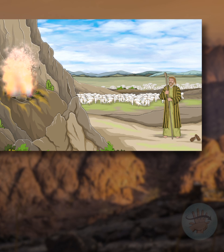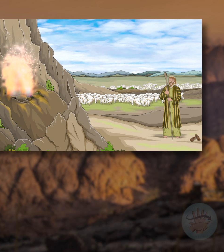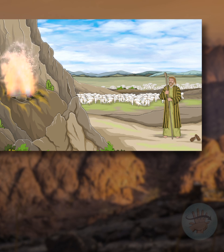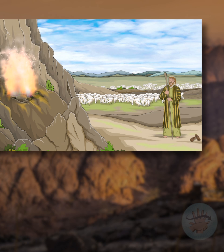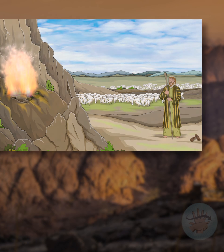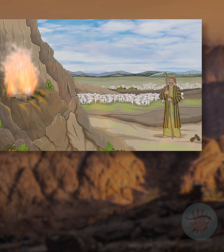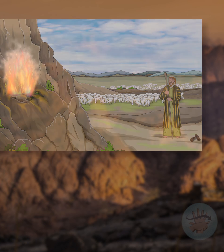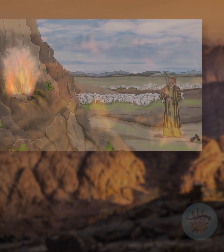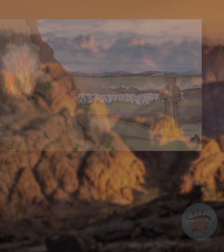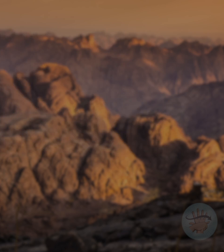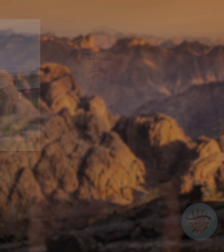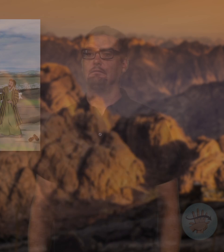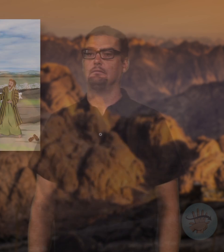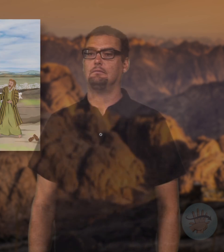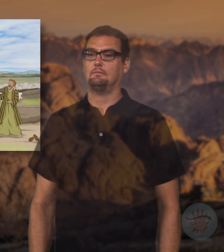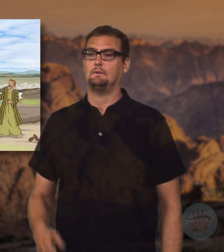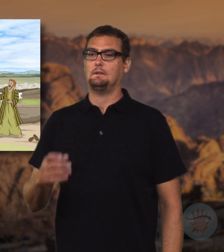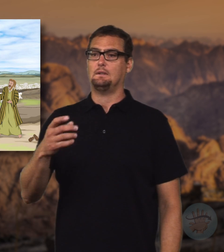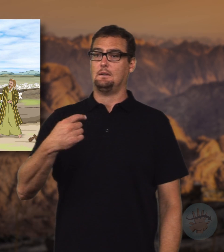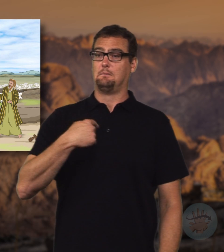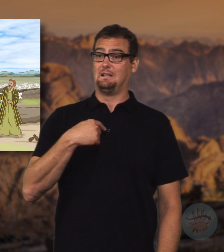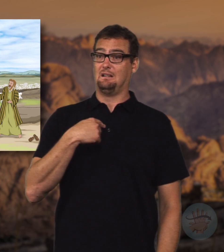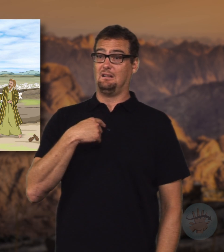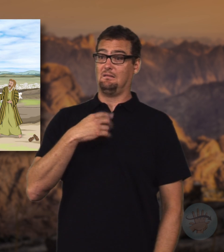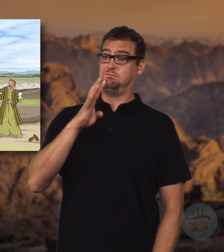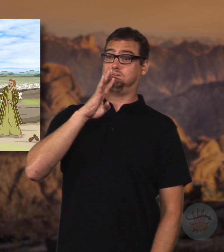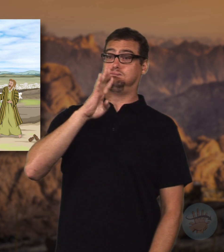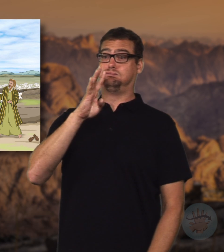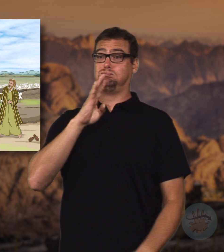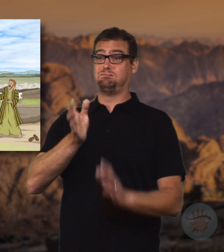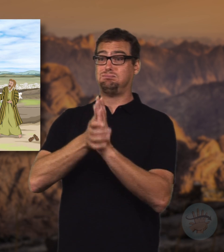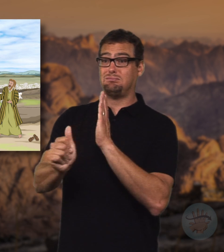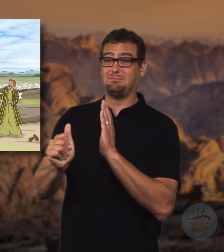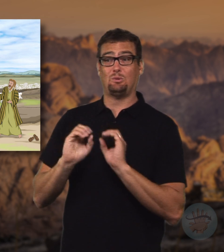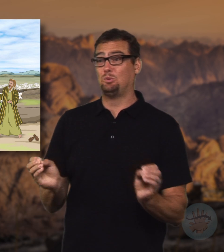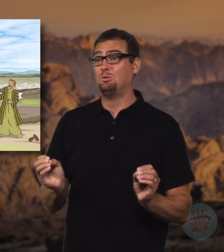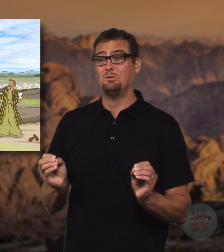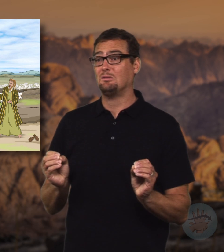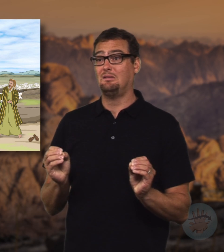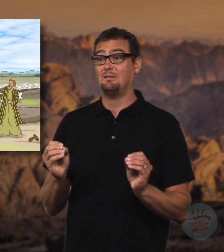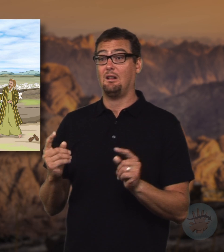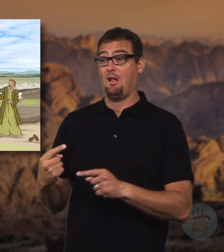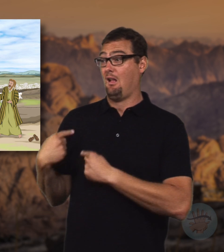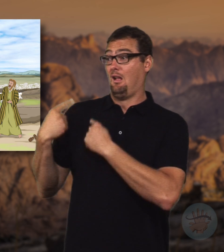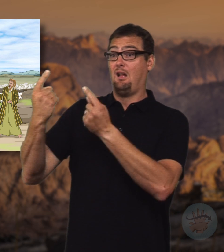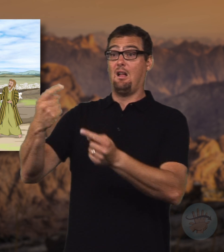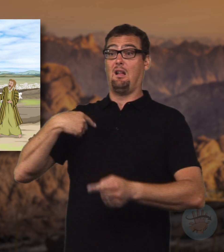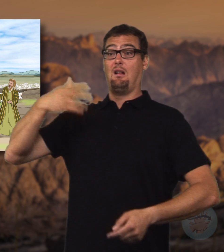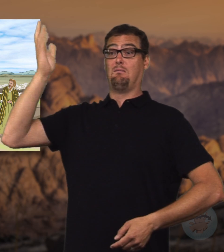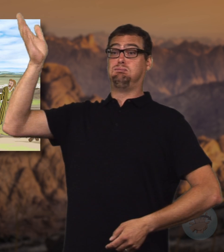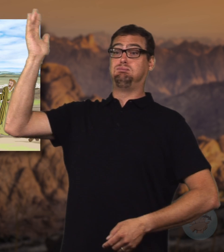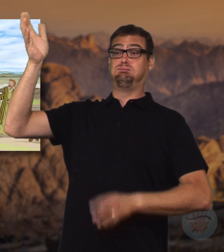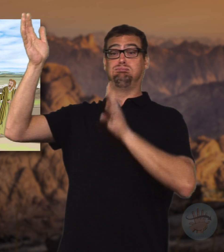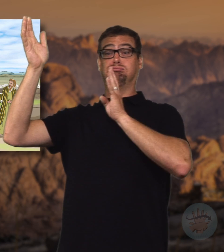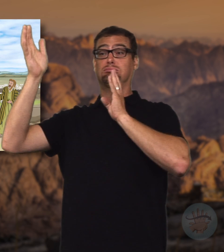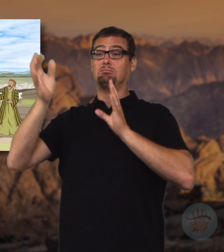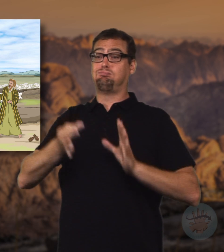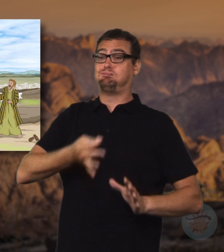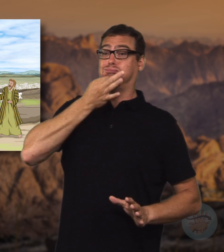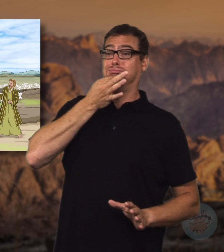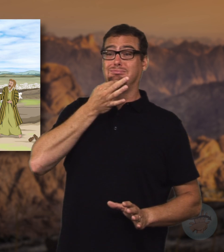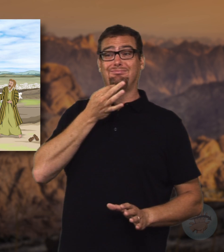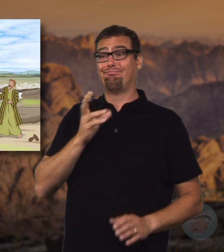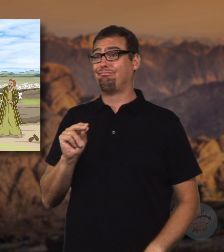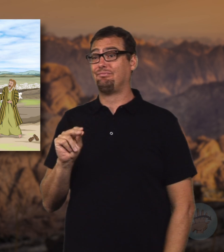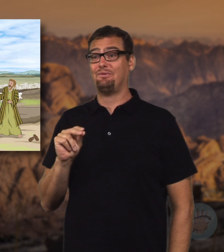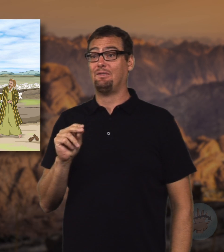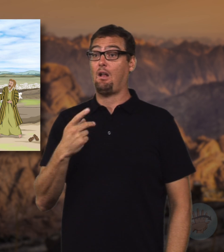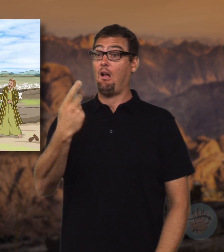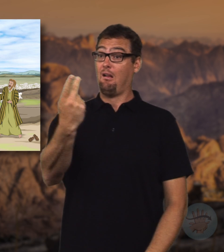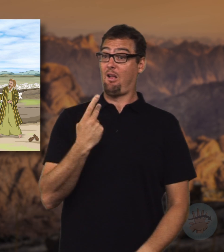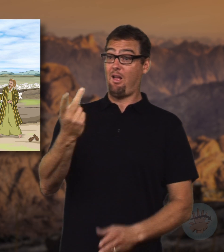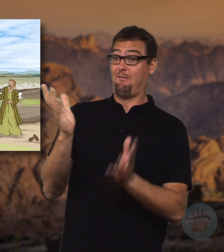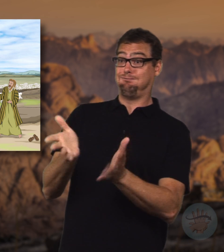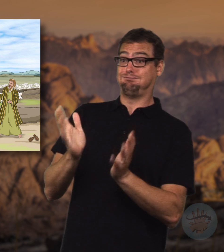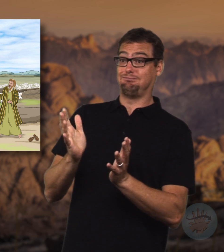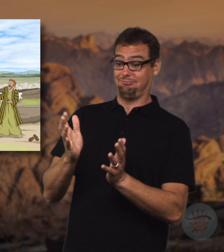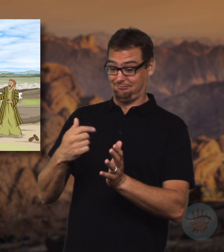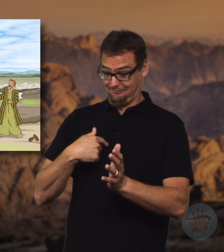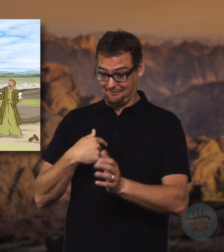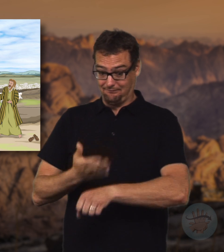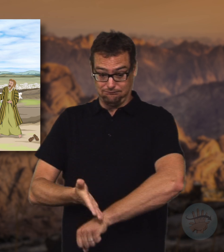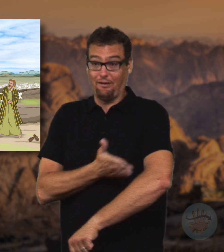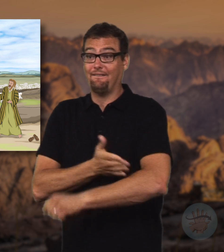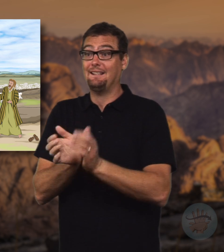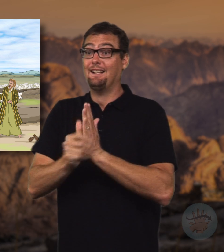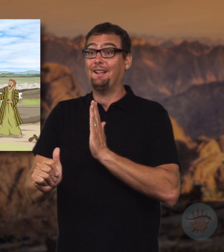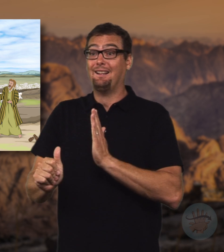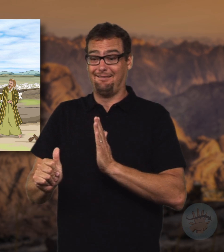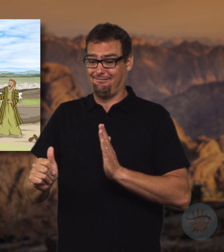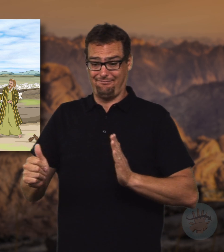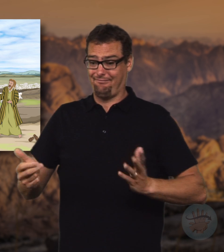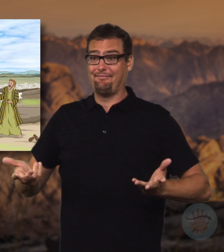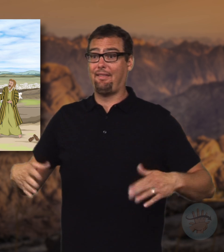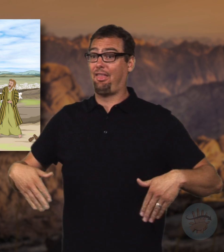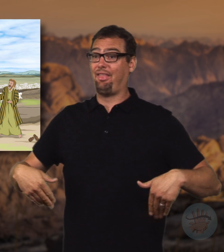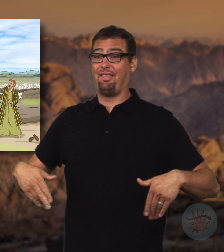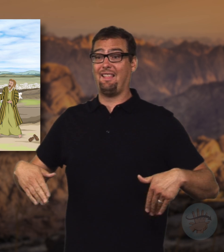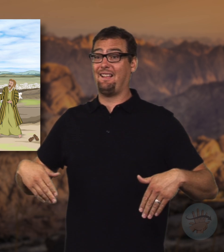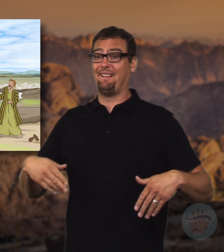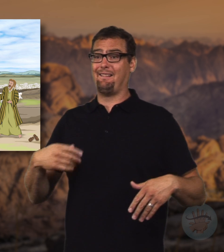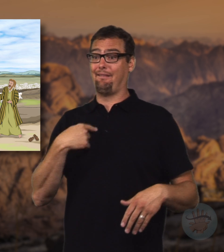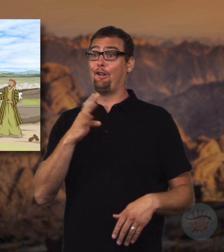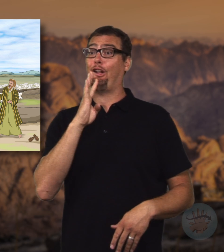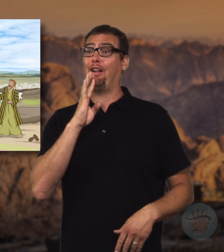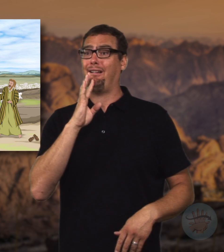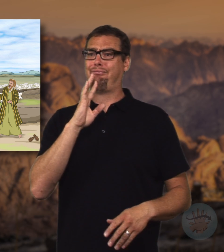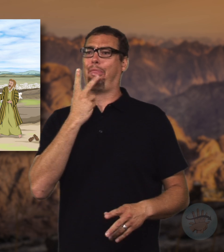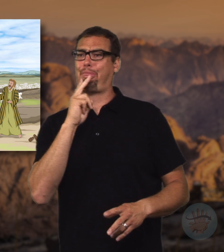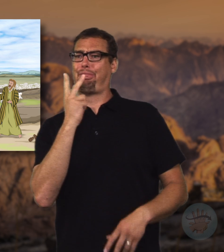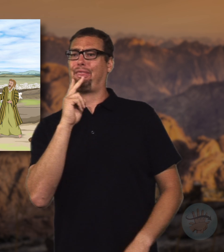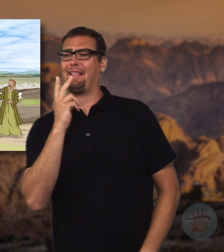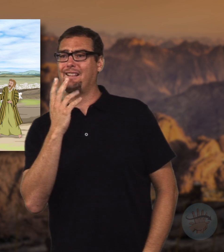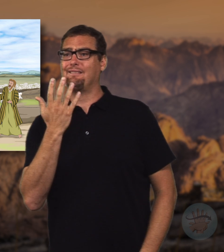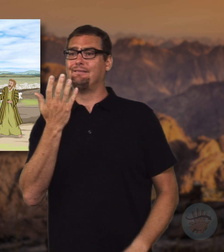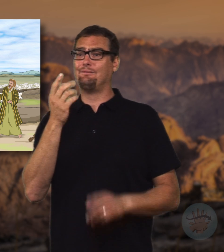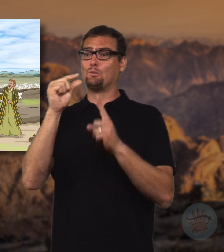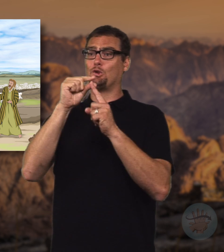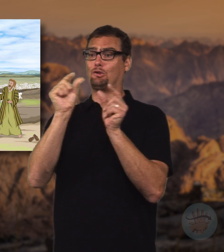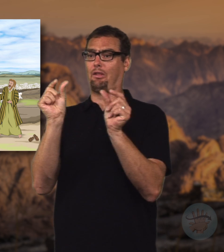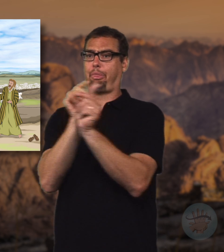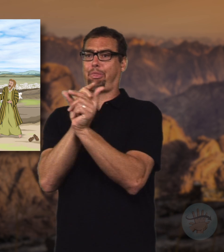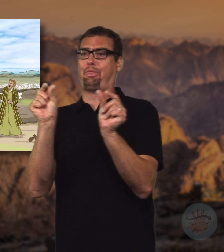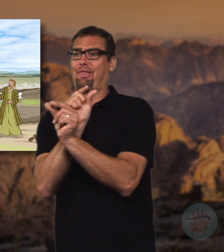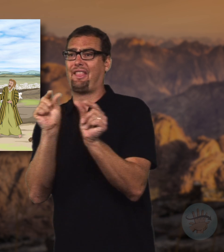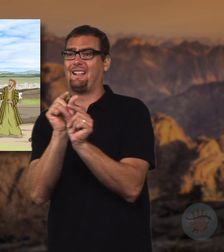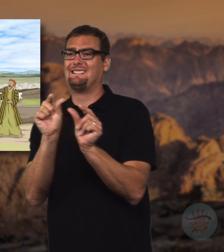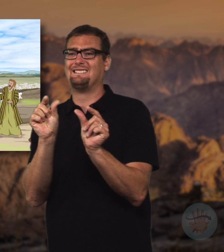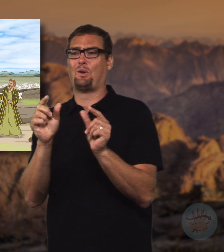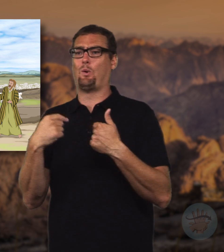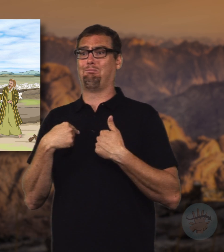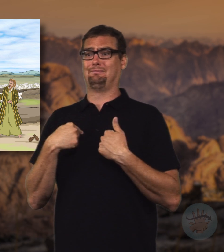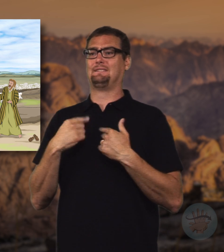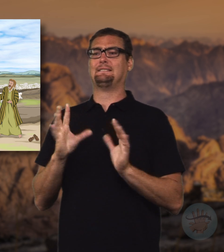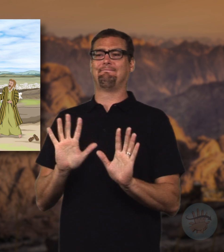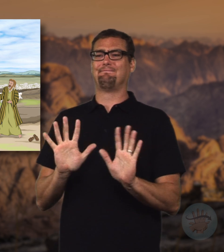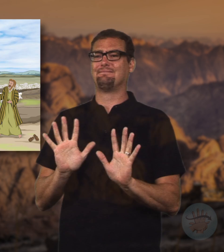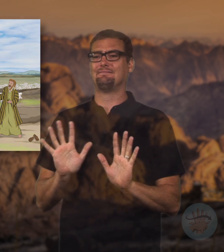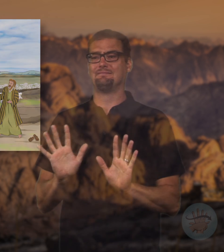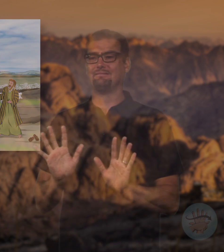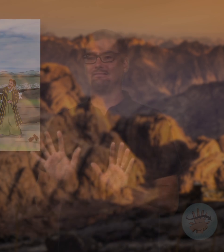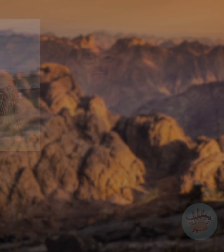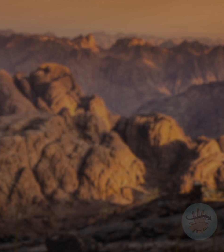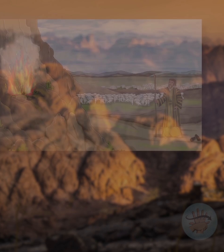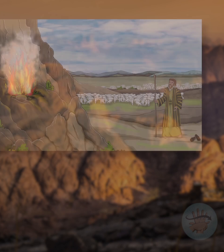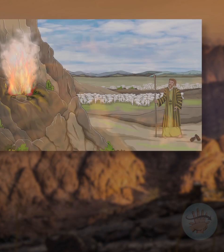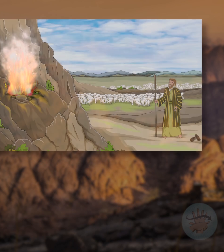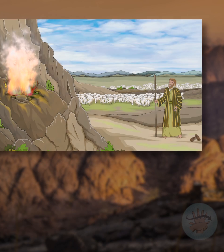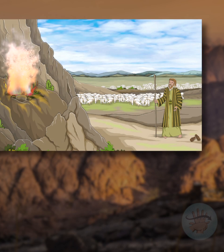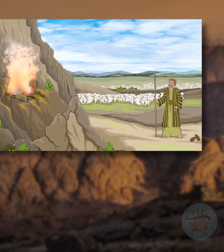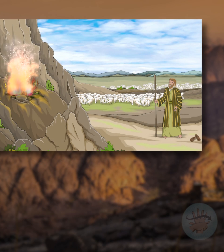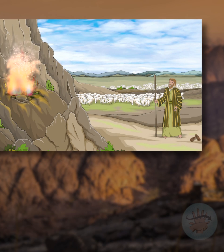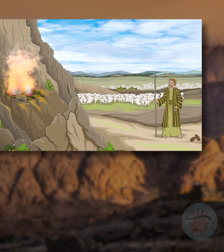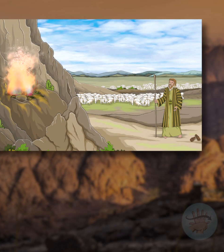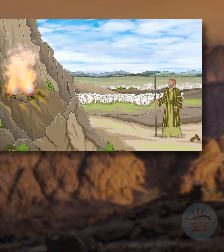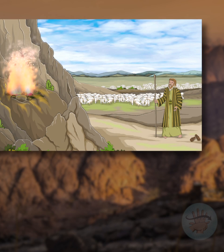“Please, Lord,” Moses replied, “I have never been eloquent, neither in the past nor since You have spoken to Your servant, for I am slow of speech and tongue.”